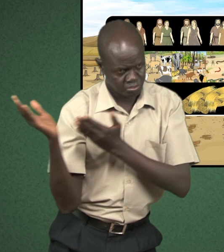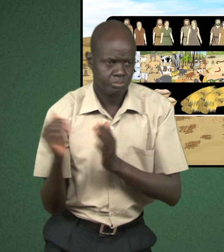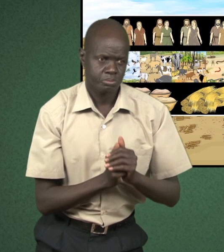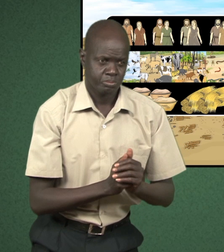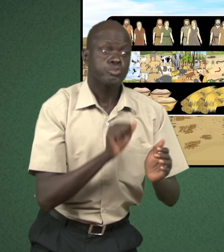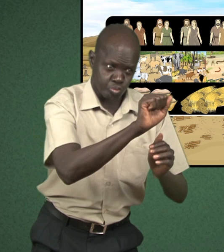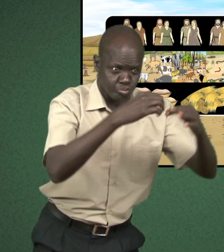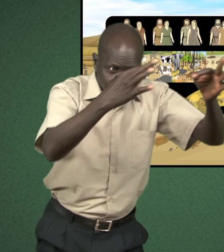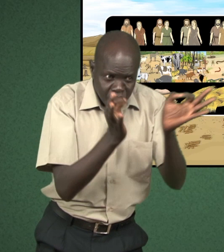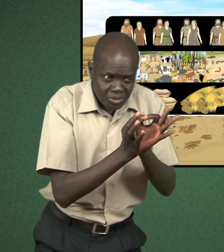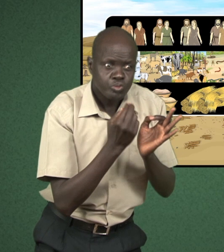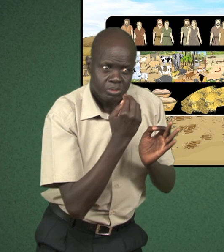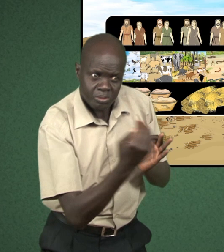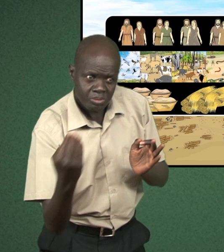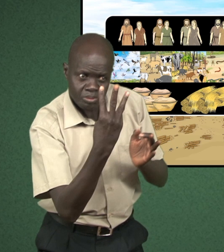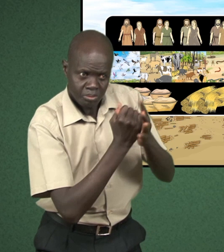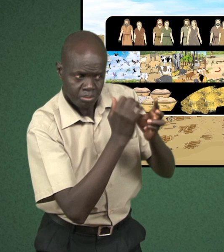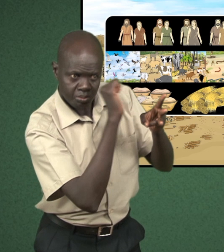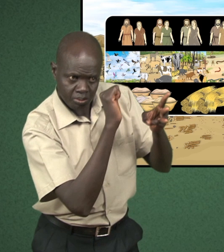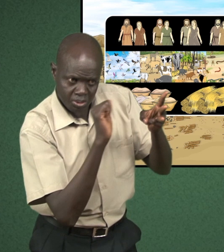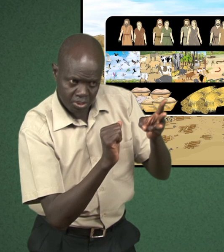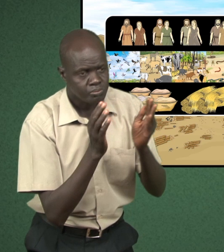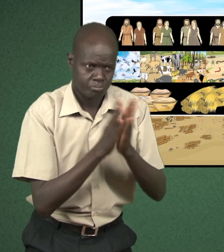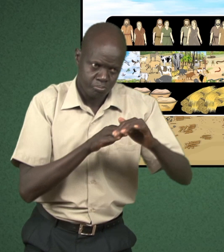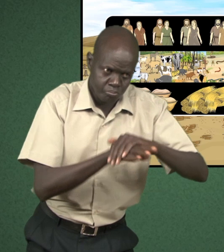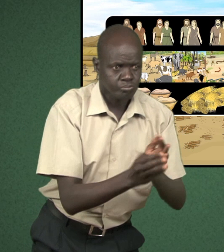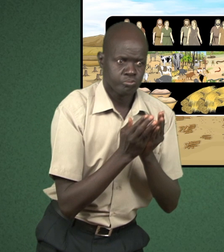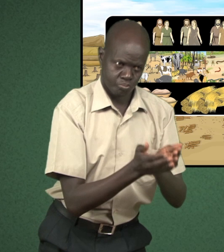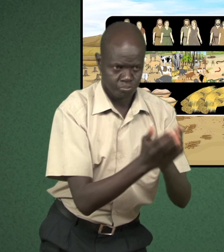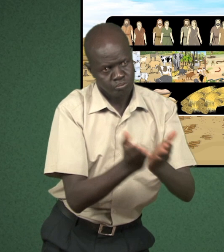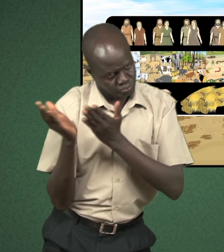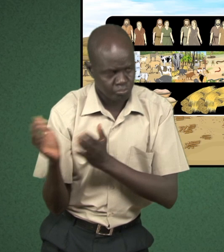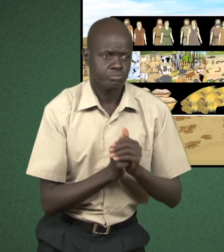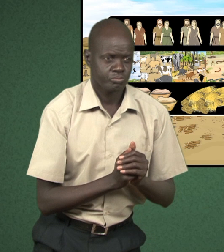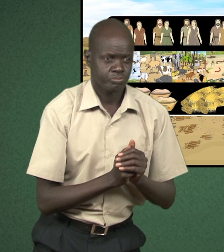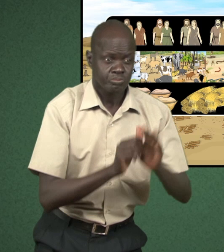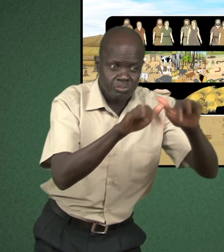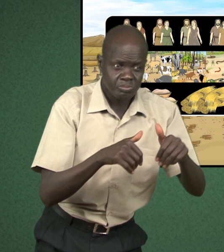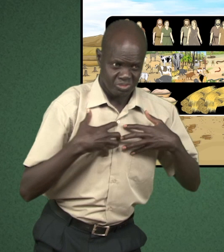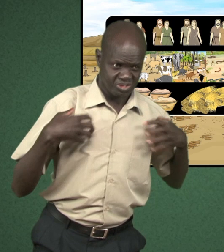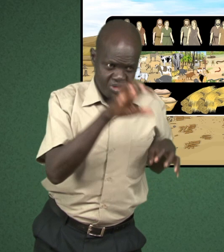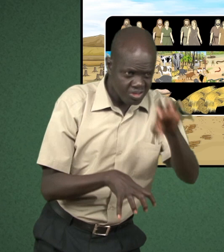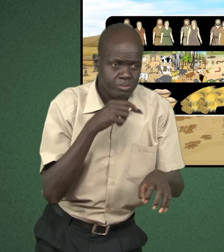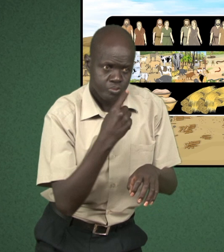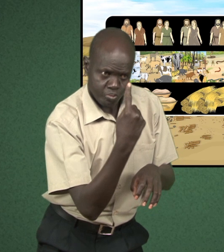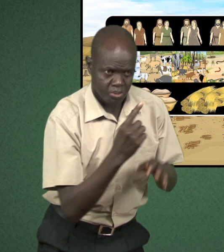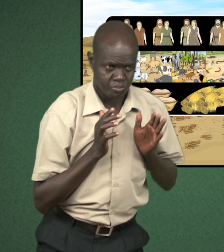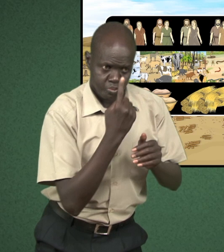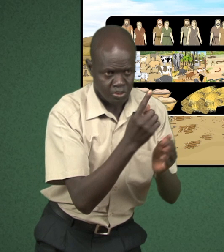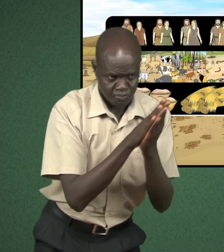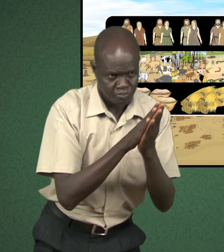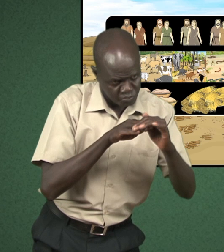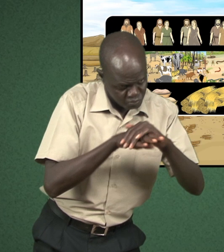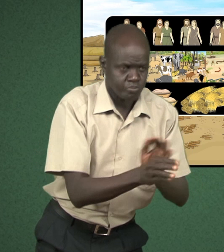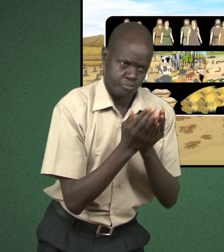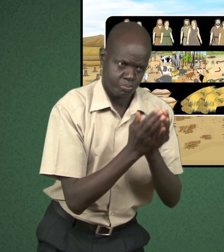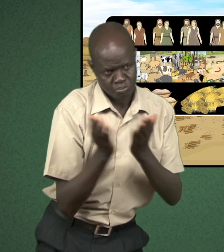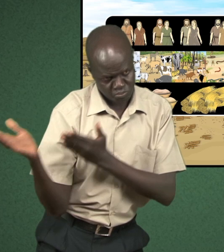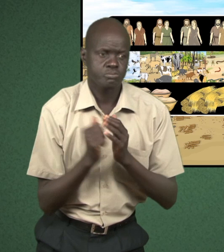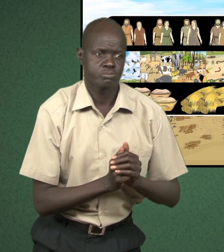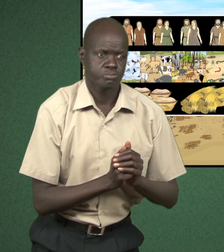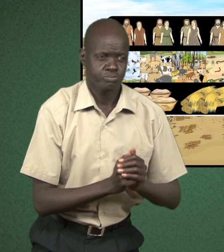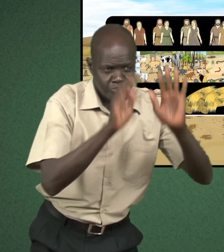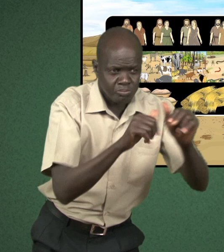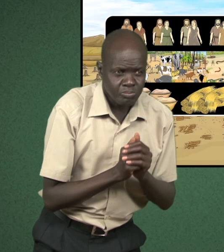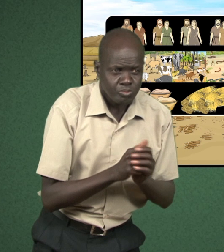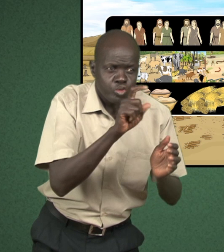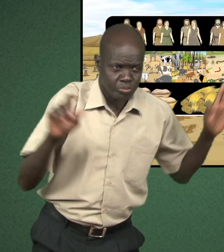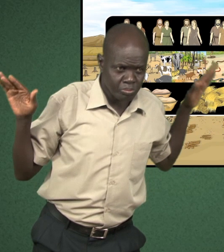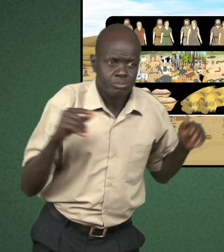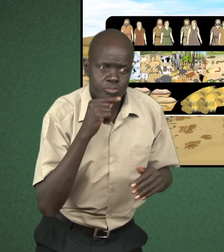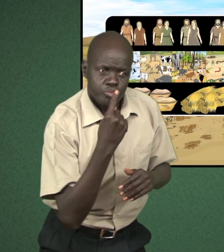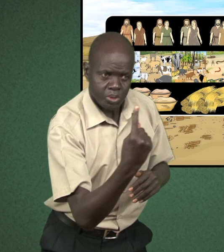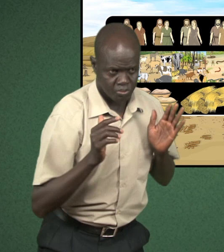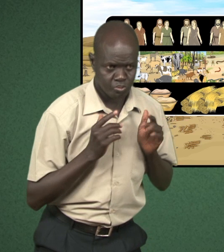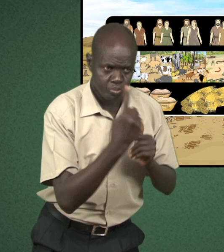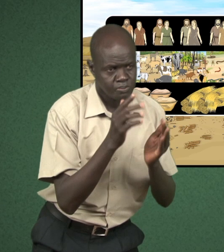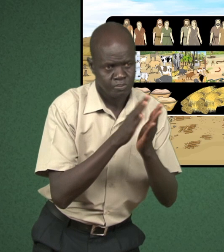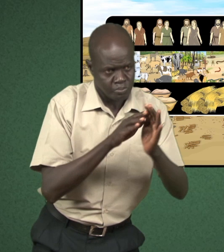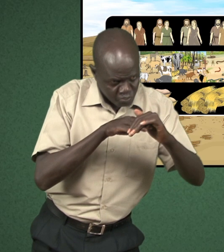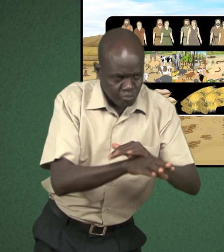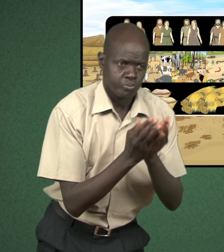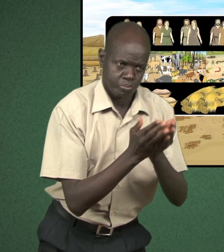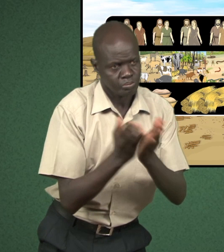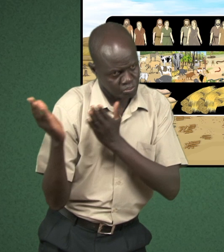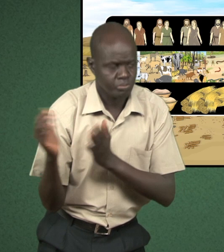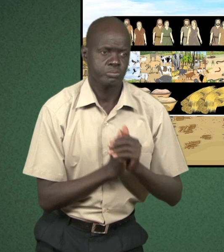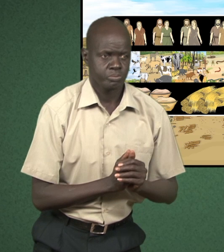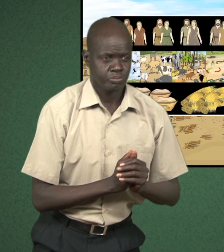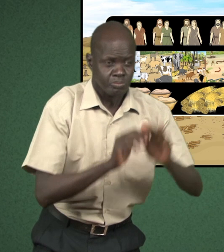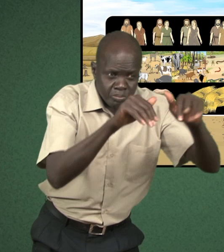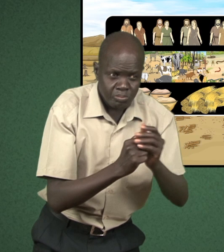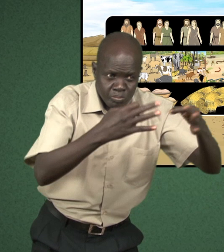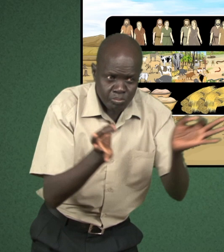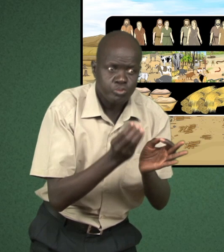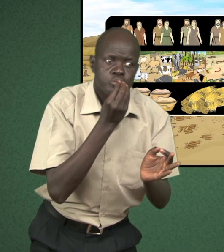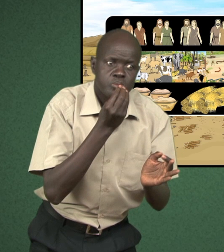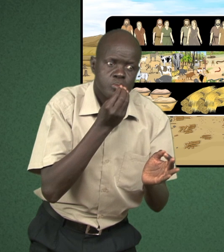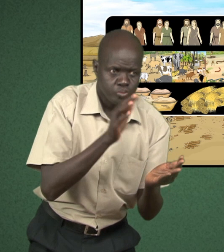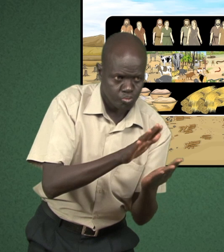And you are to bring two of every living creature into the ark—male and female—to keep them alive with you. Two of every kind of bird and animal and crawling creature will come to you to be kept alive.